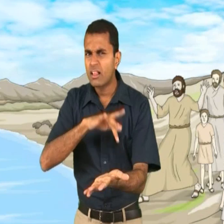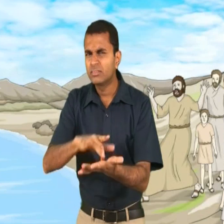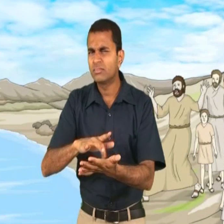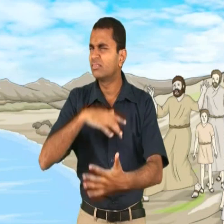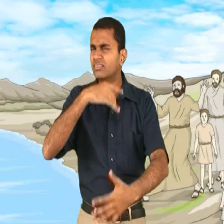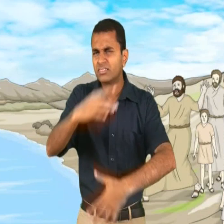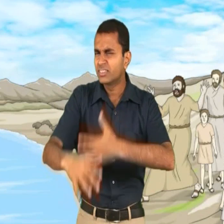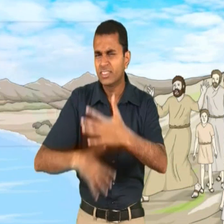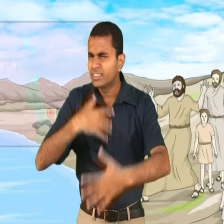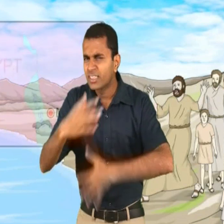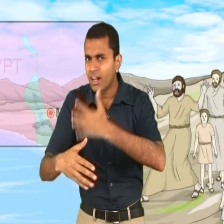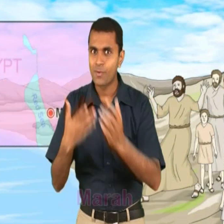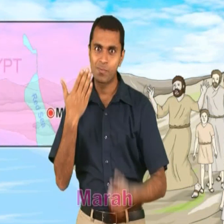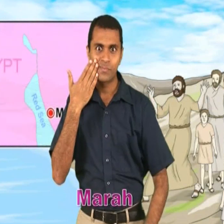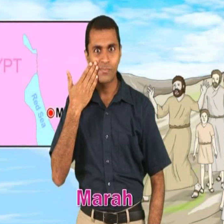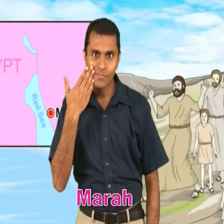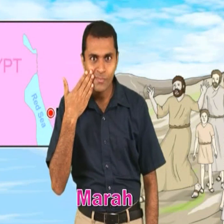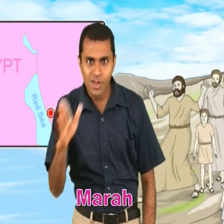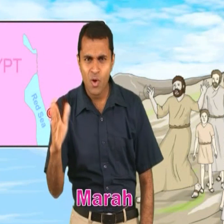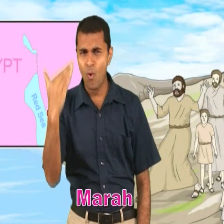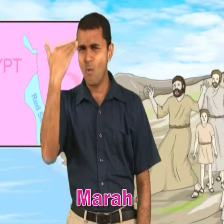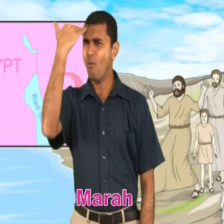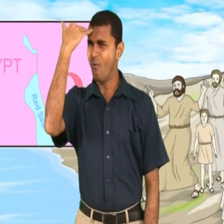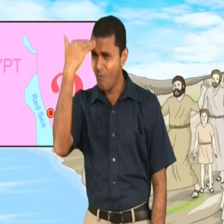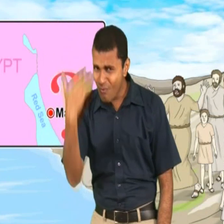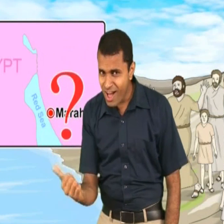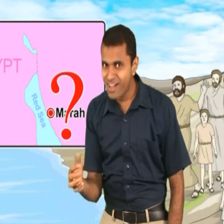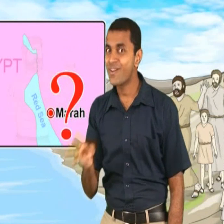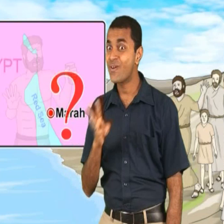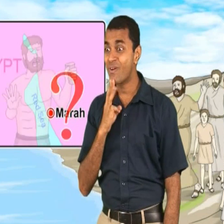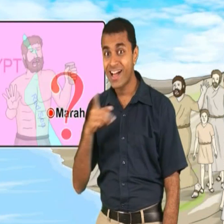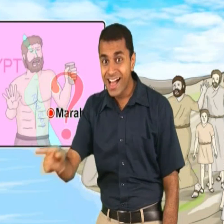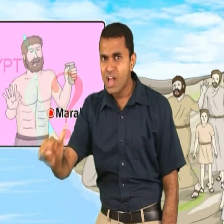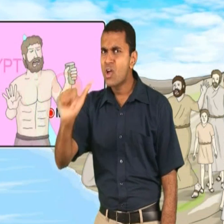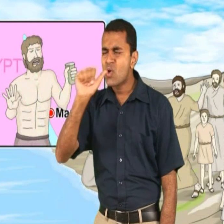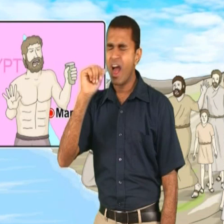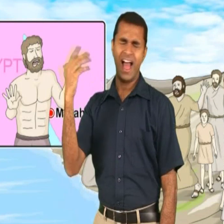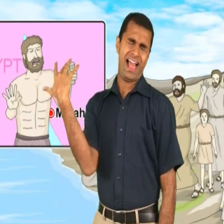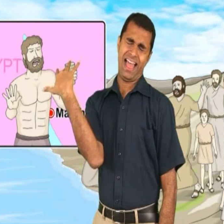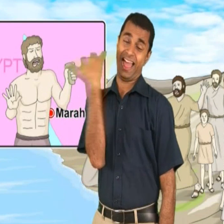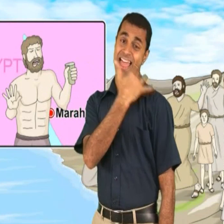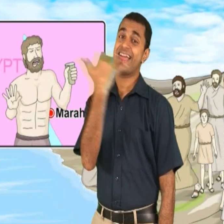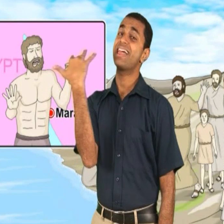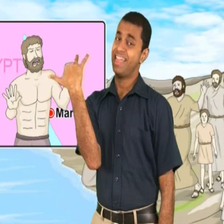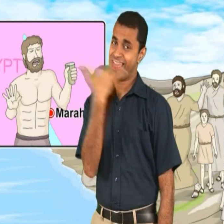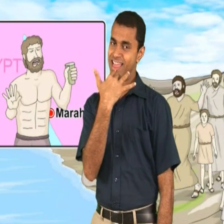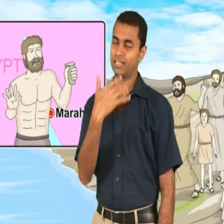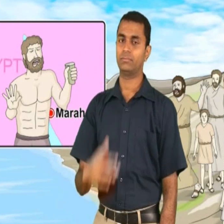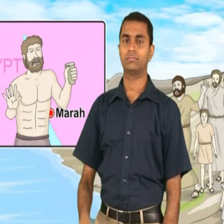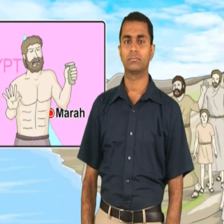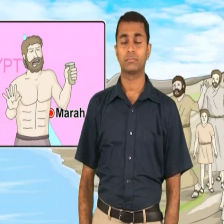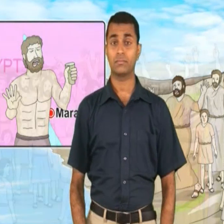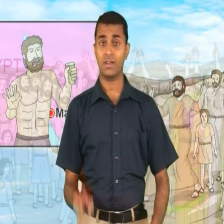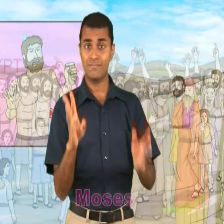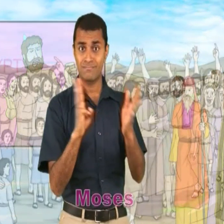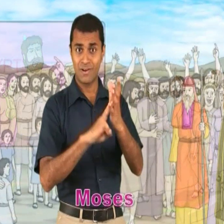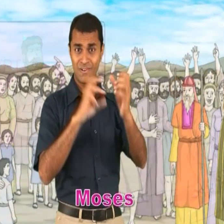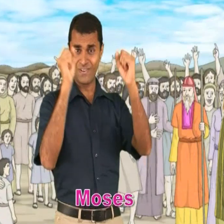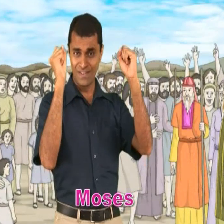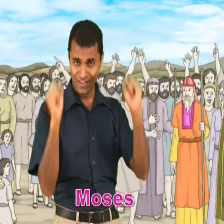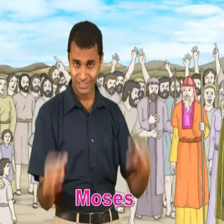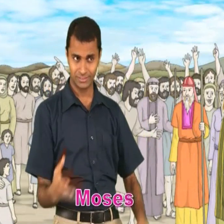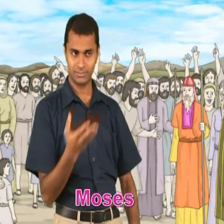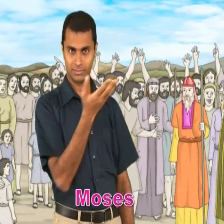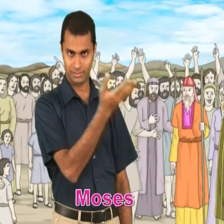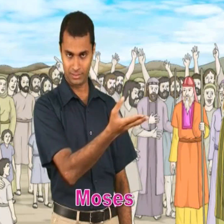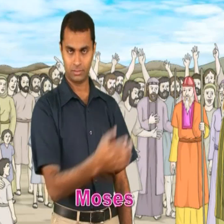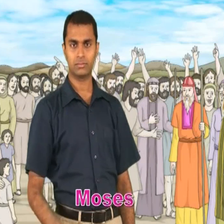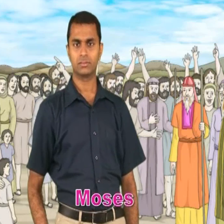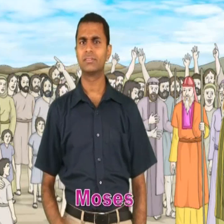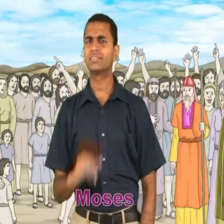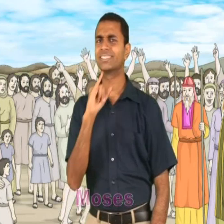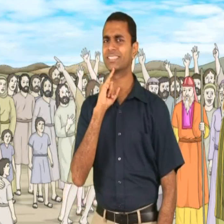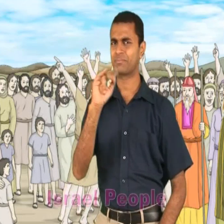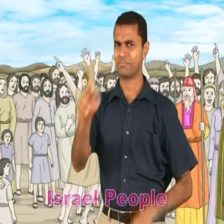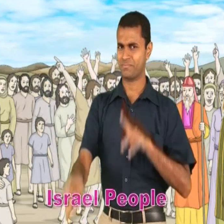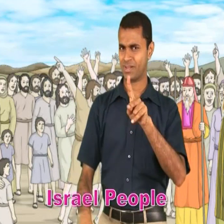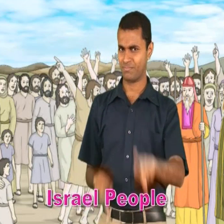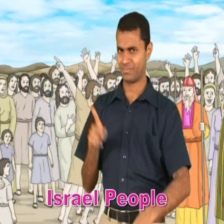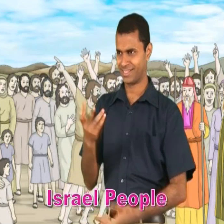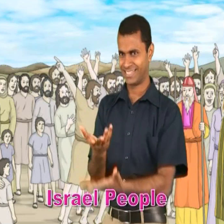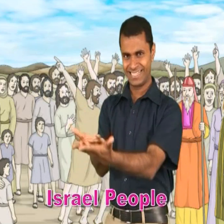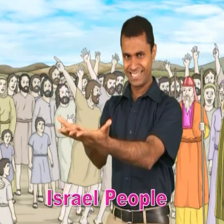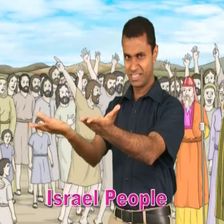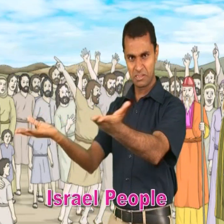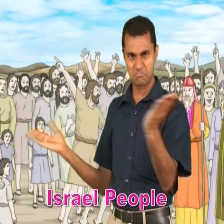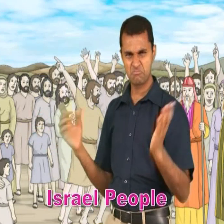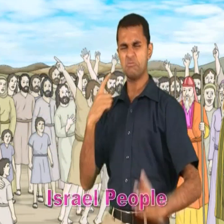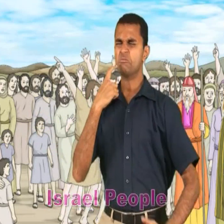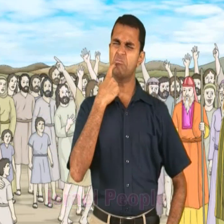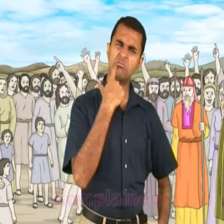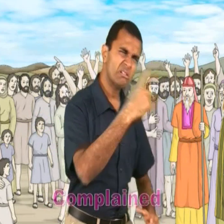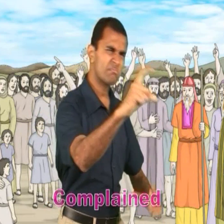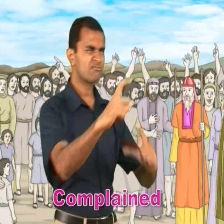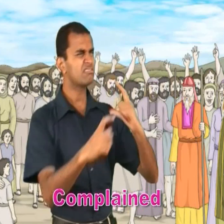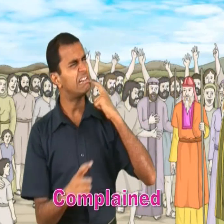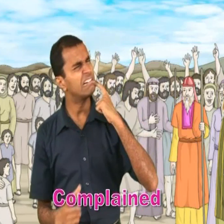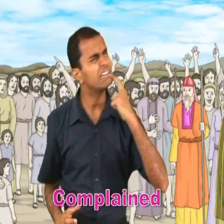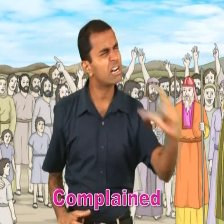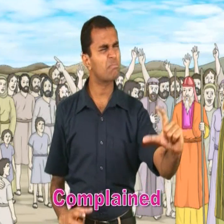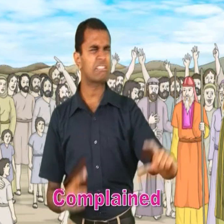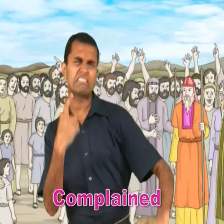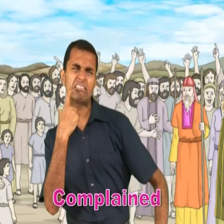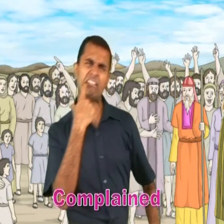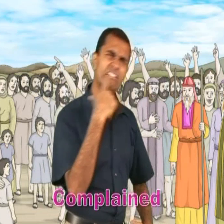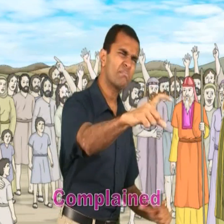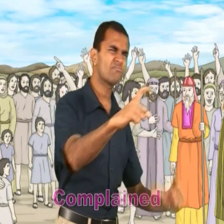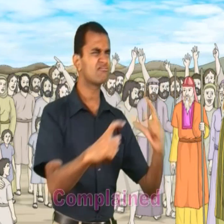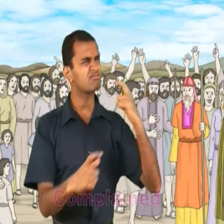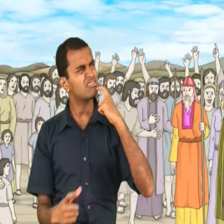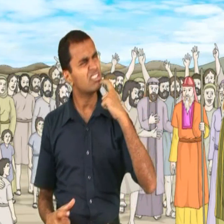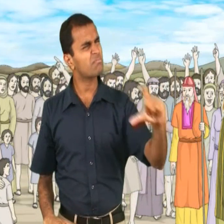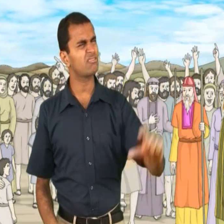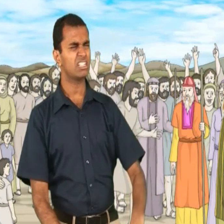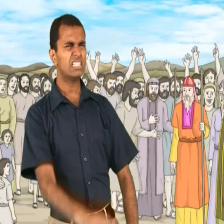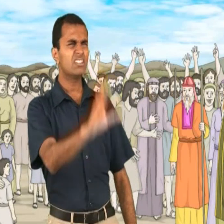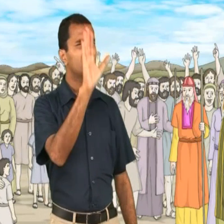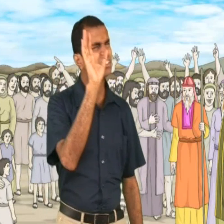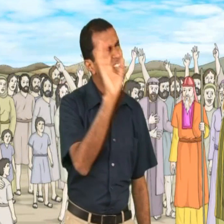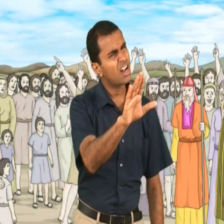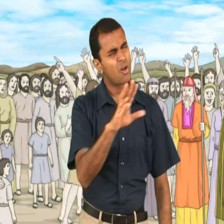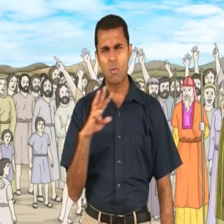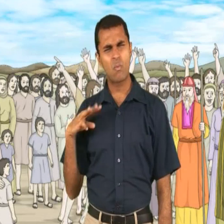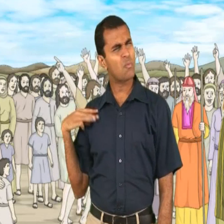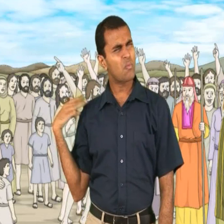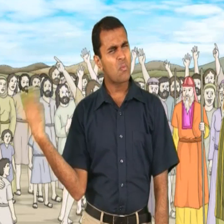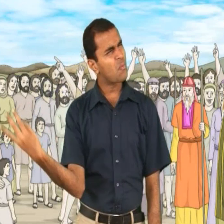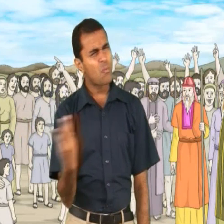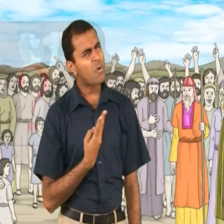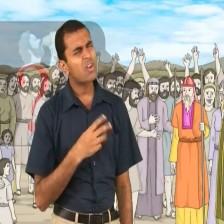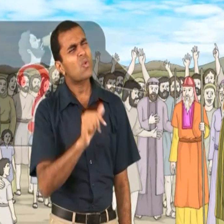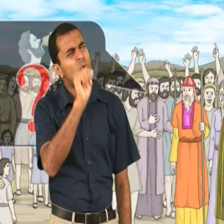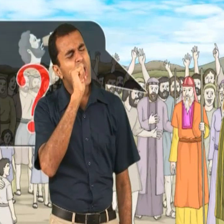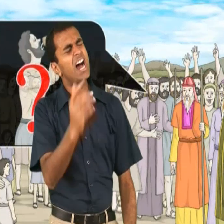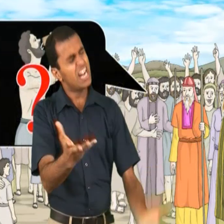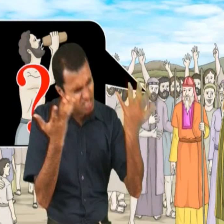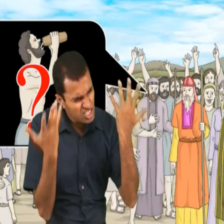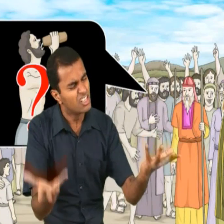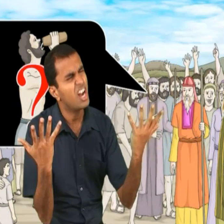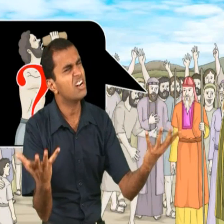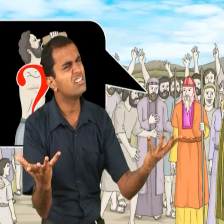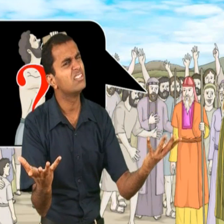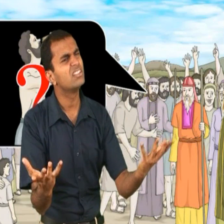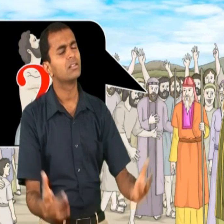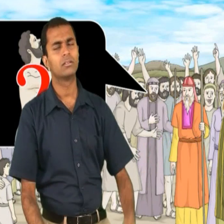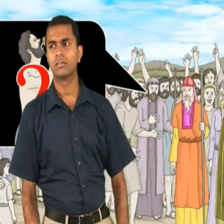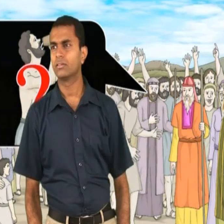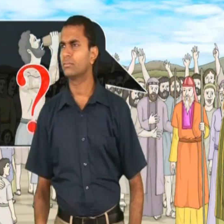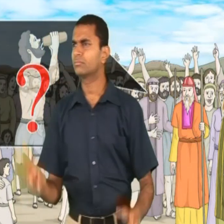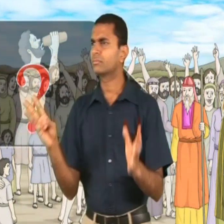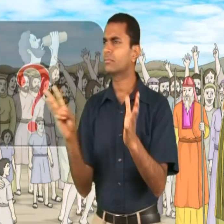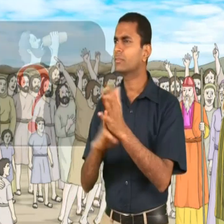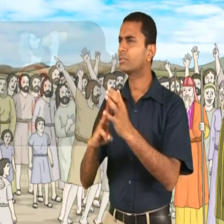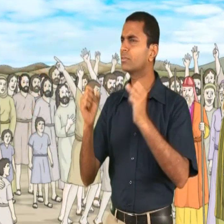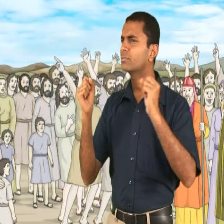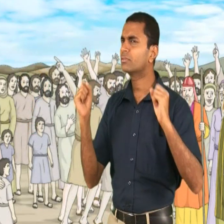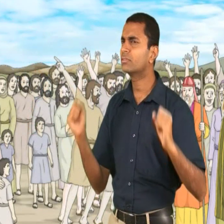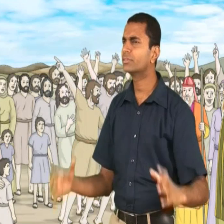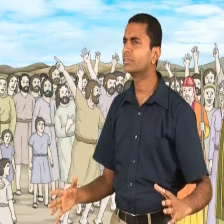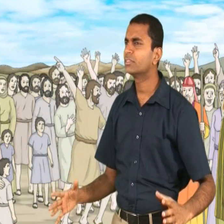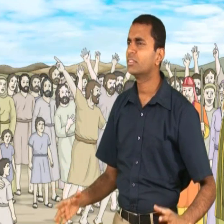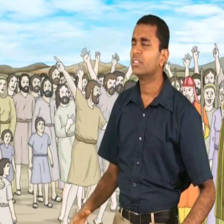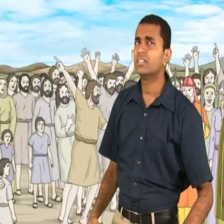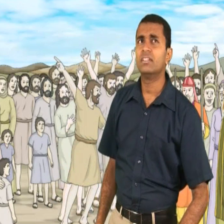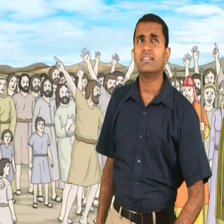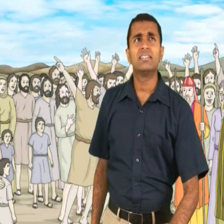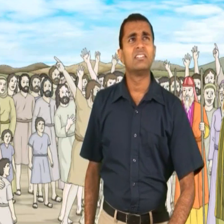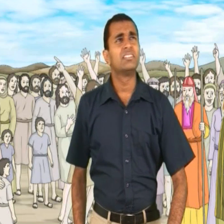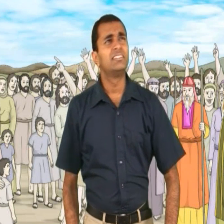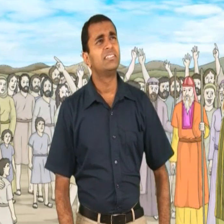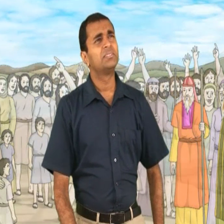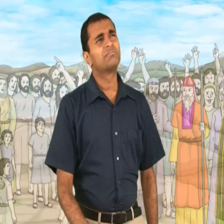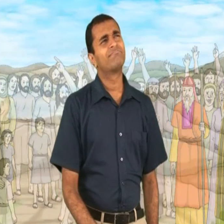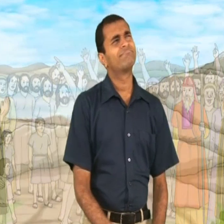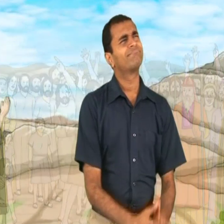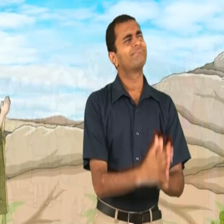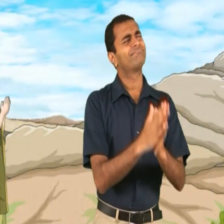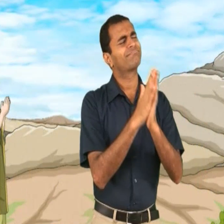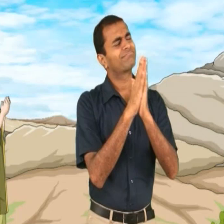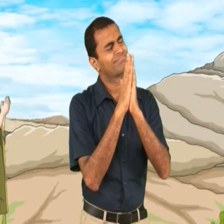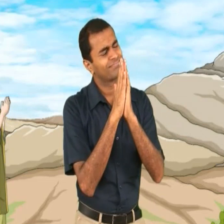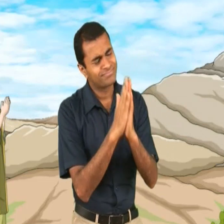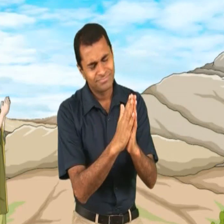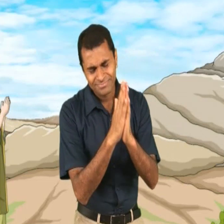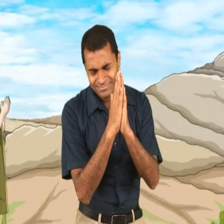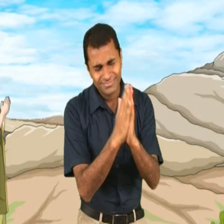(That is why it was named Marah.) So the people grumbled against Moses, saying, “What are we to drink?”